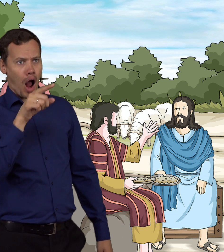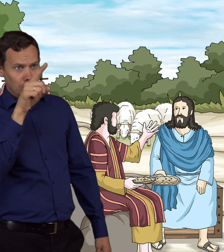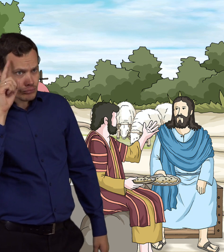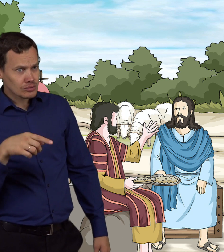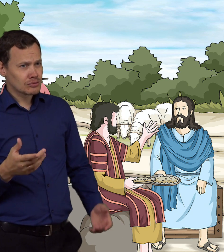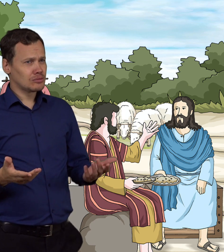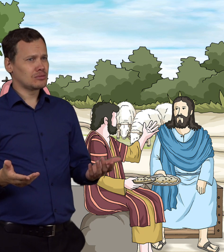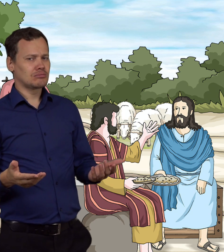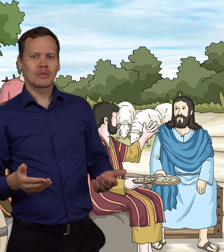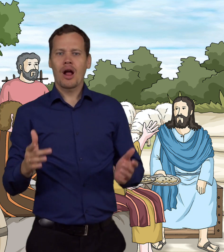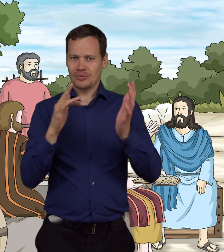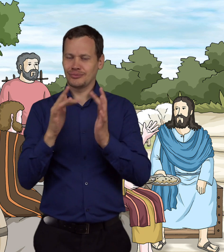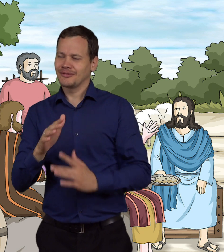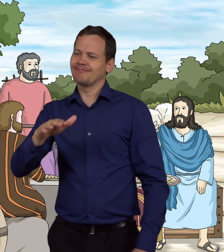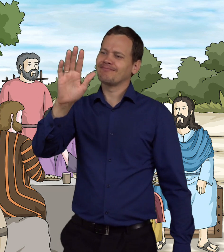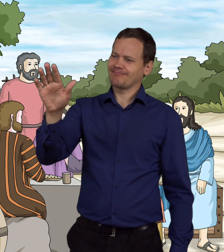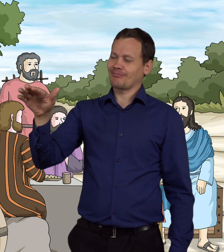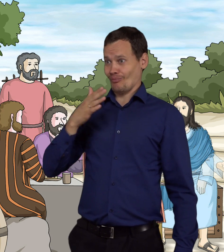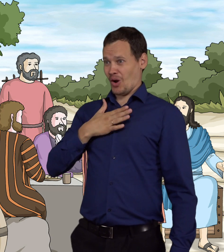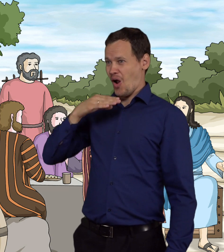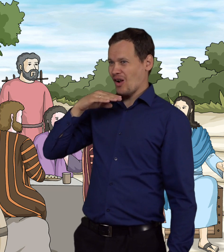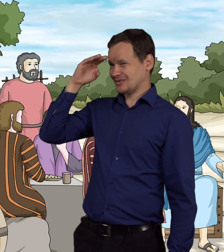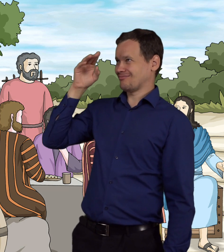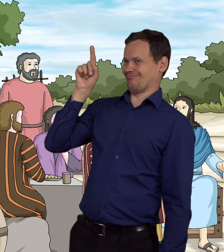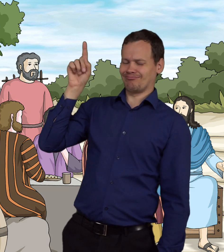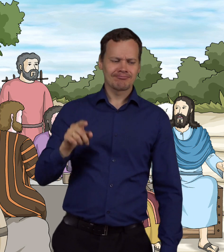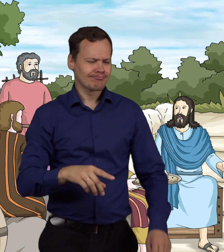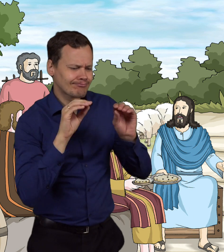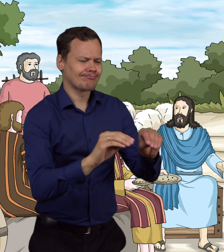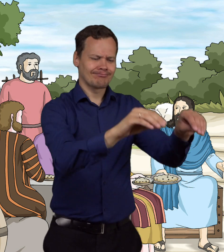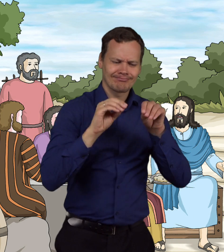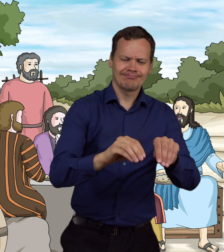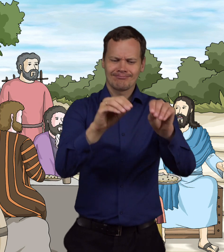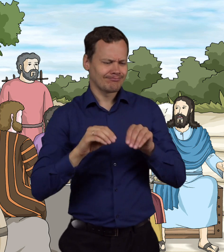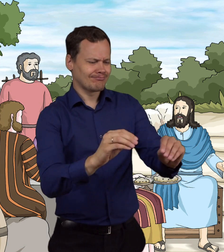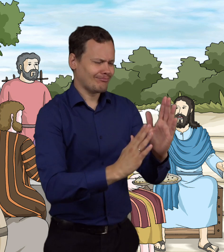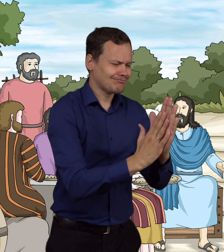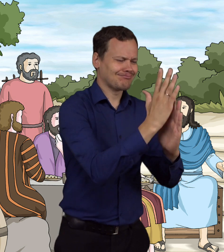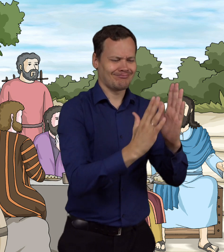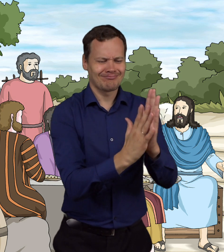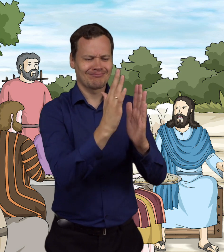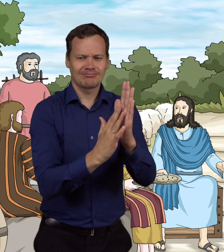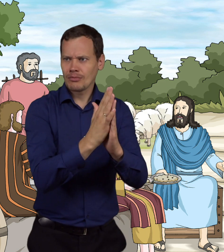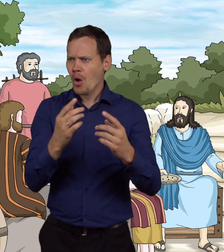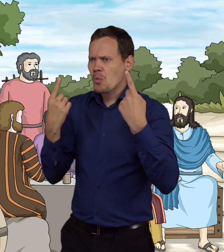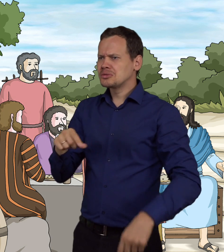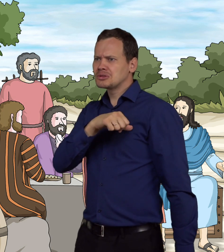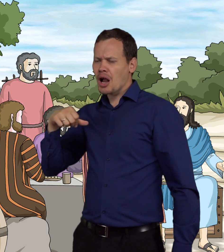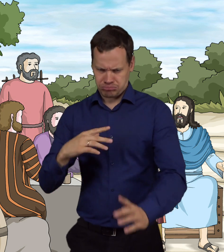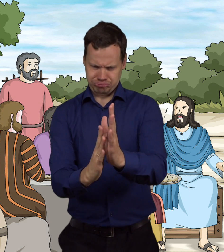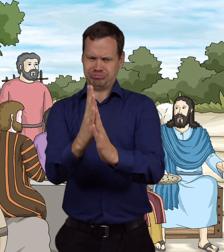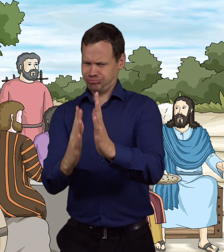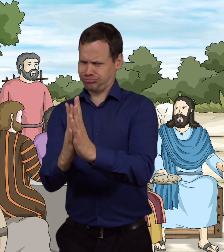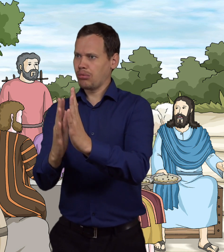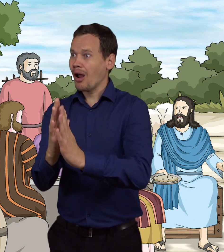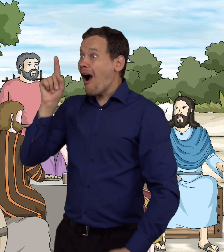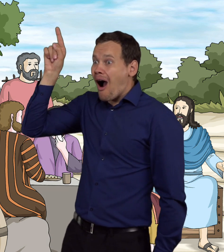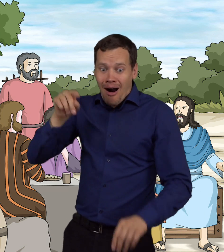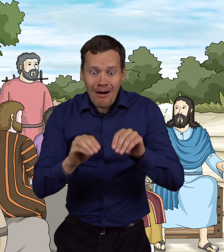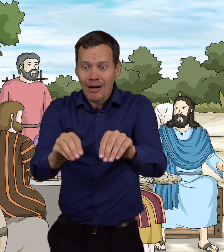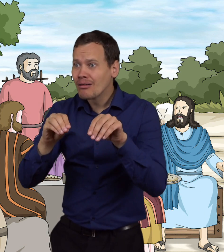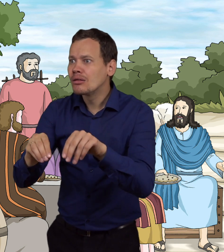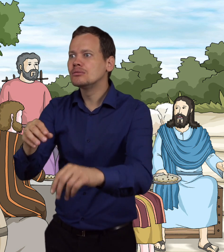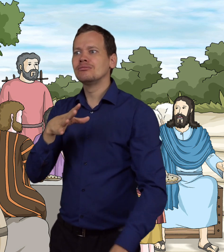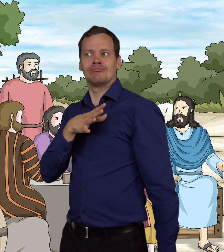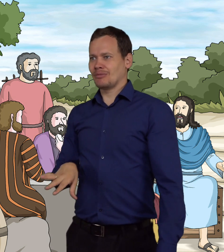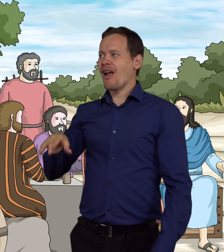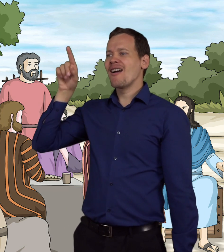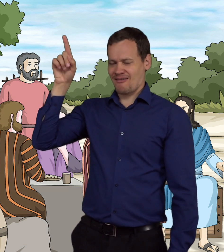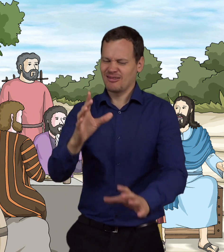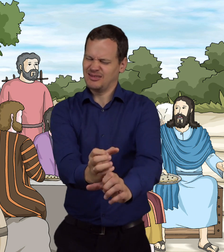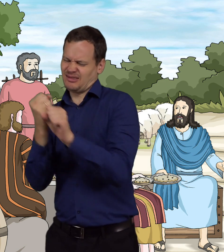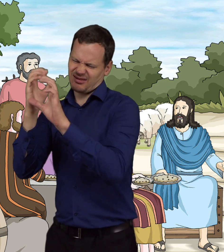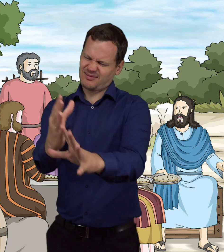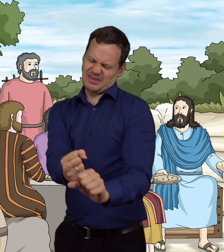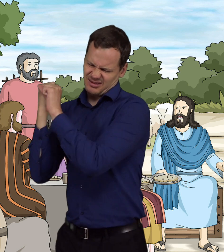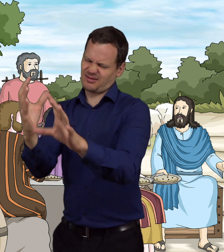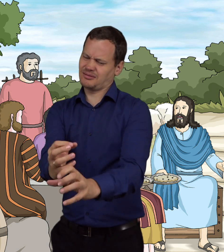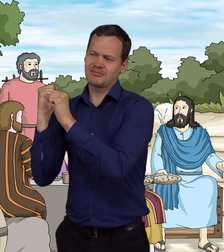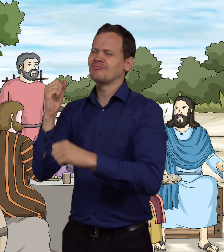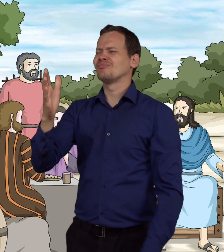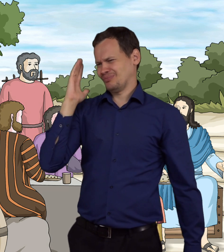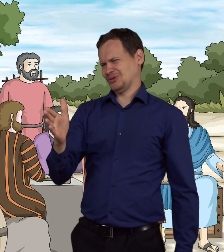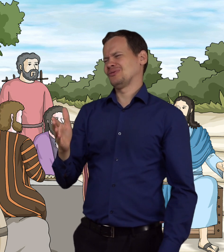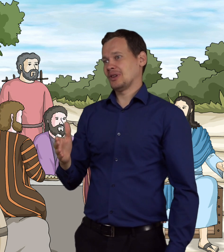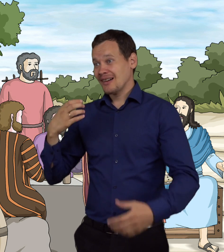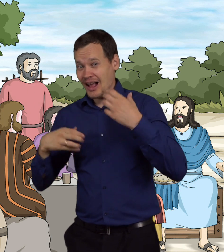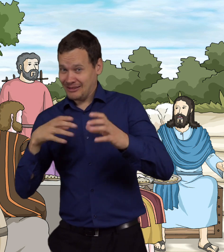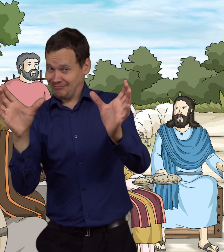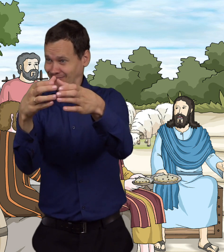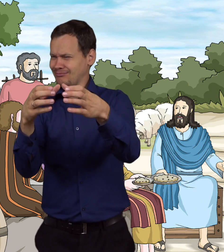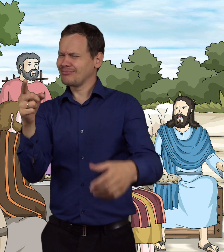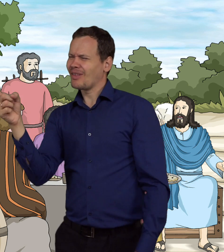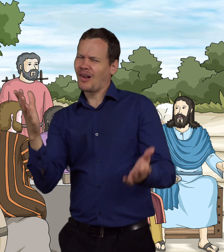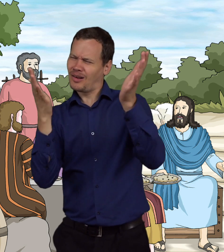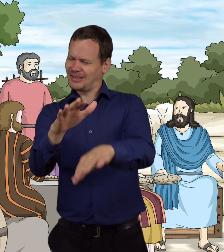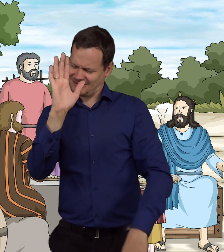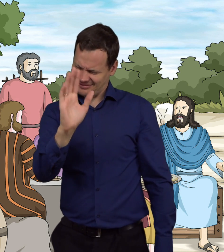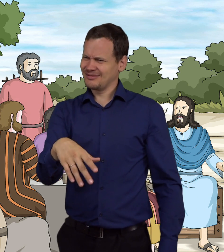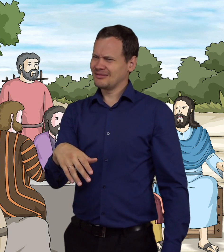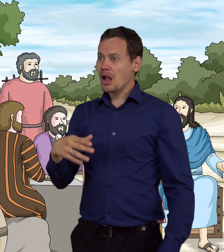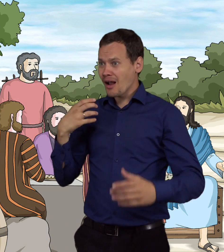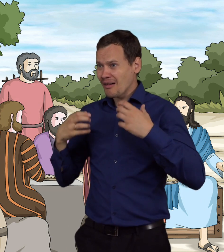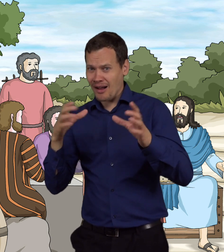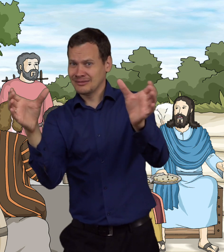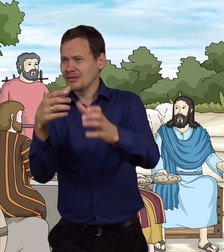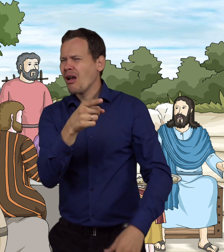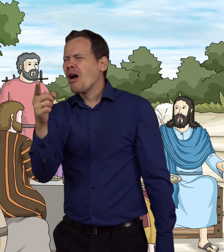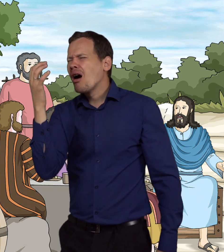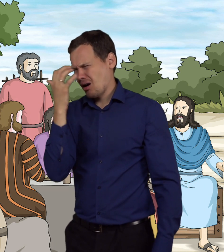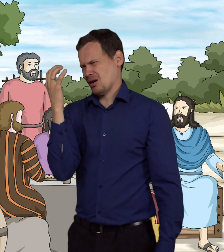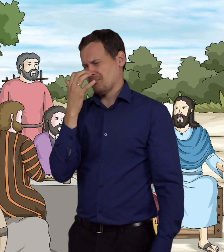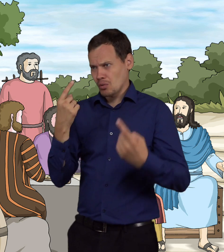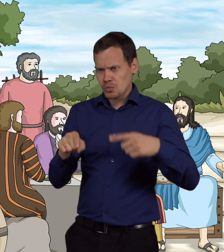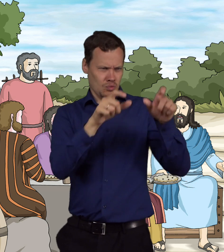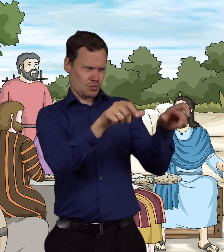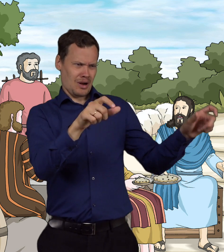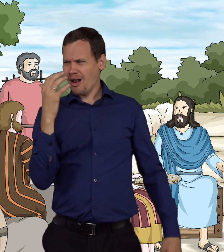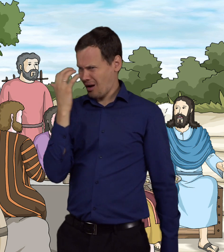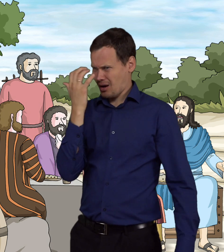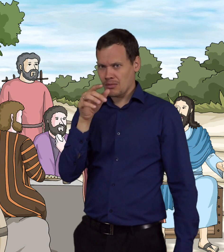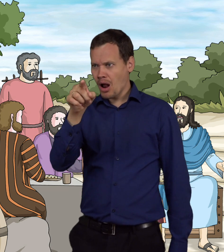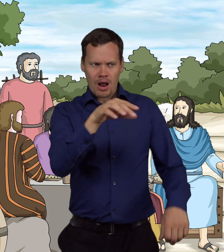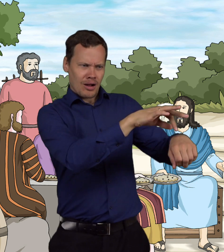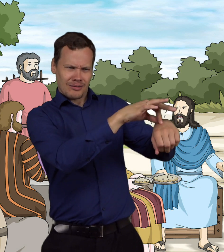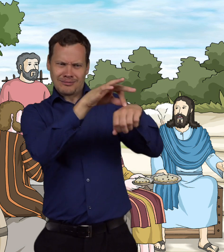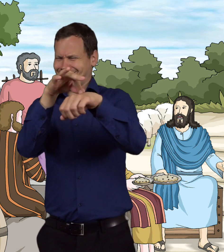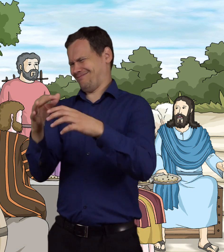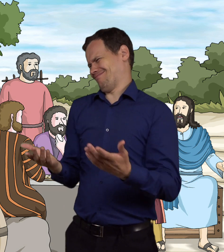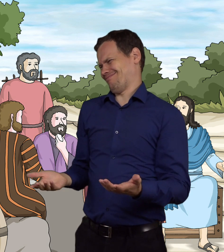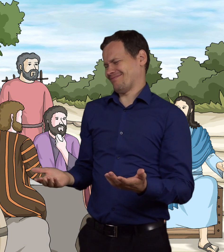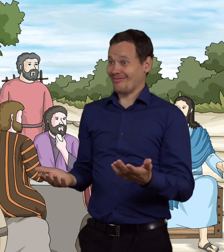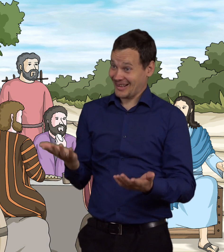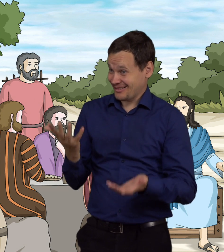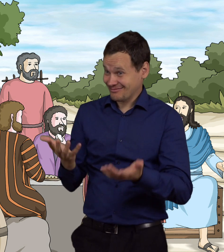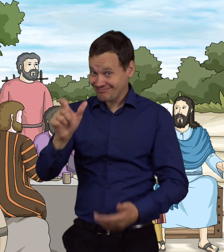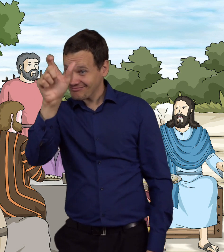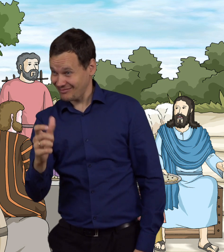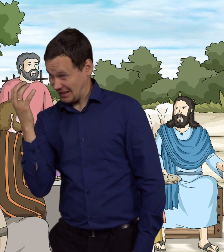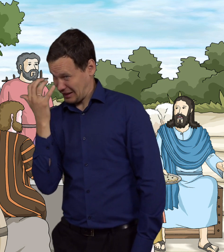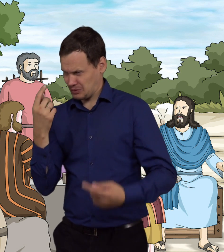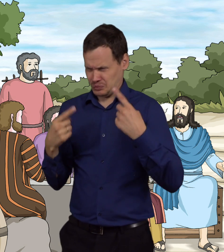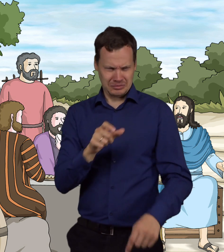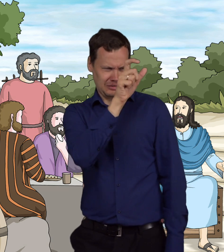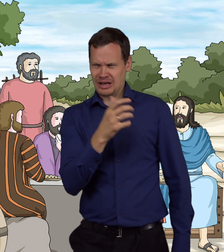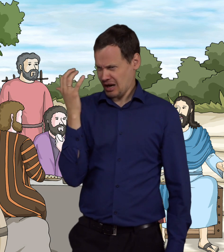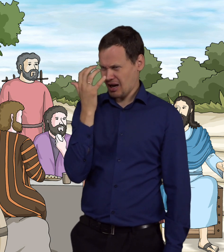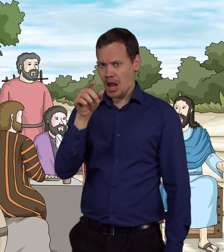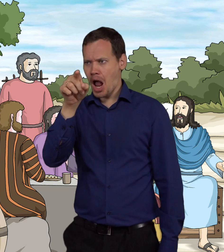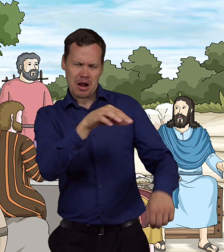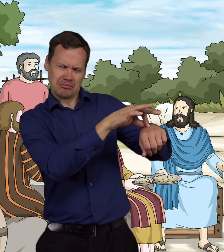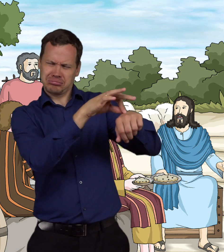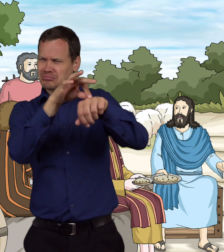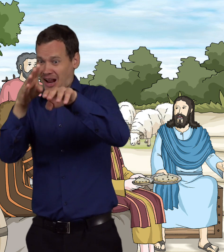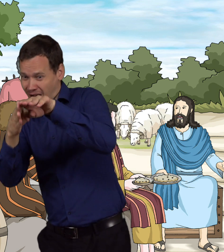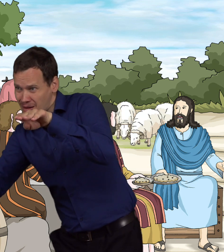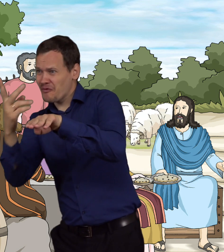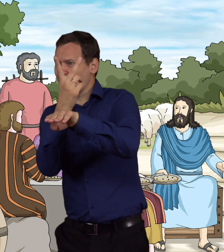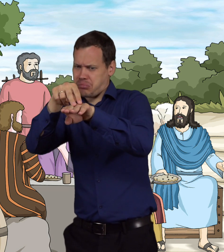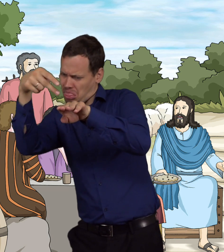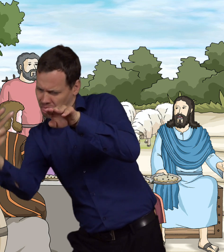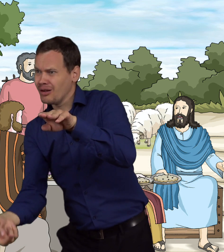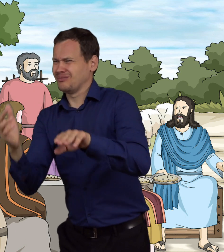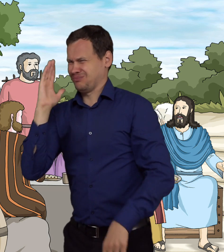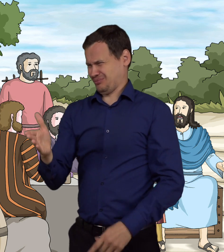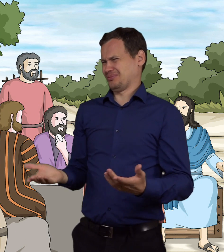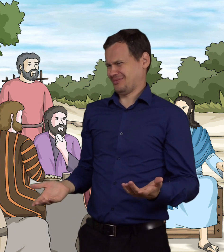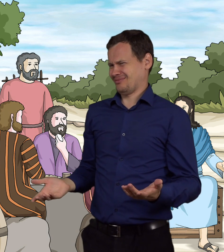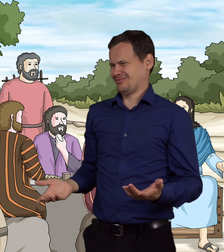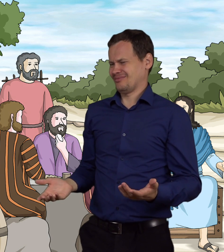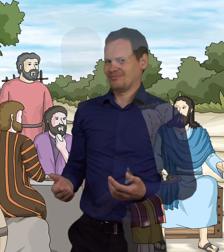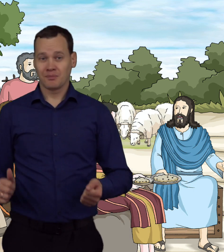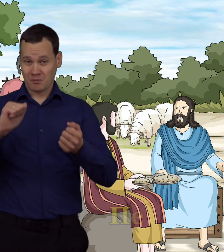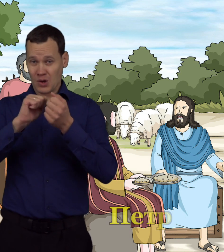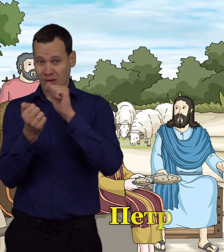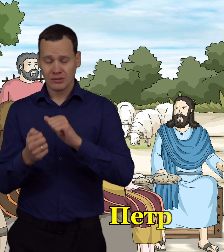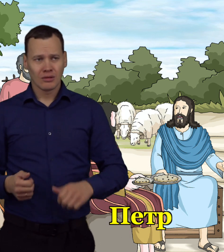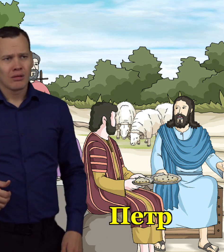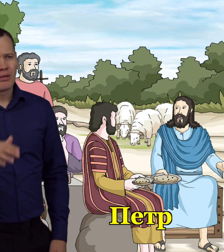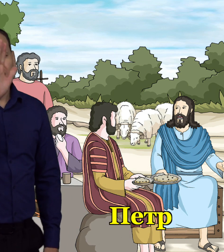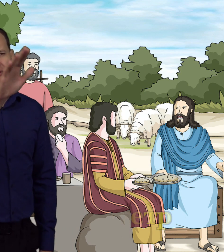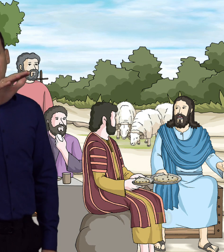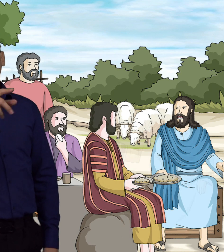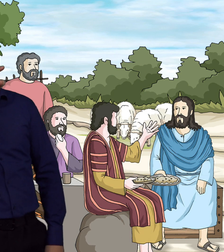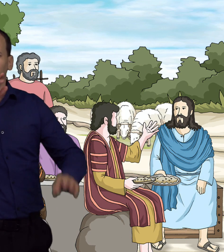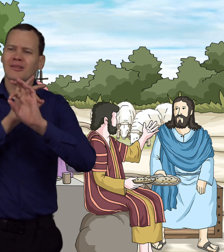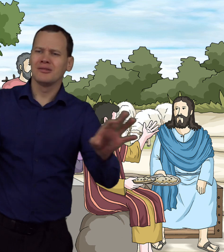Disregard them! They are blind guides. If a blind man leads a blind man, both will fall into a pit.” Peter said to Him, “Explain this parable to us.” “Do you still not understand?” Jesus asked.